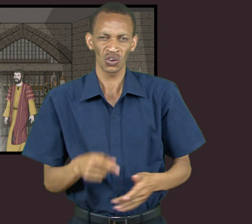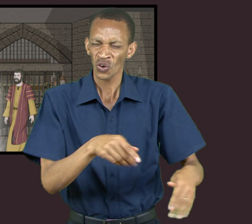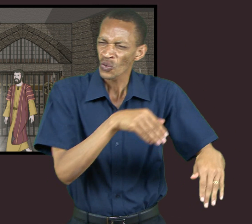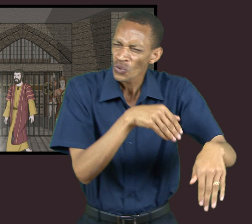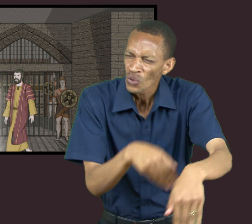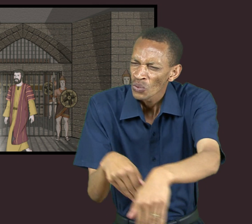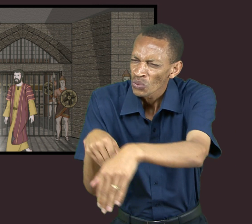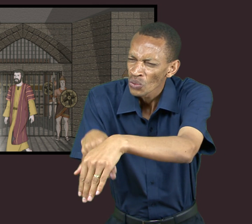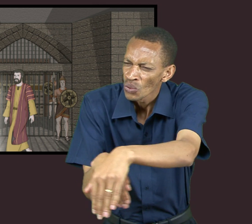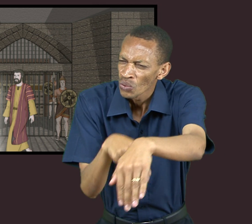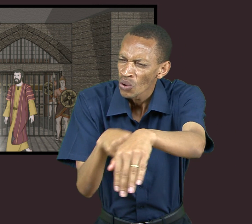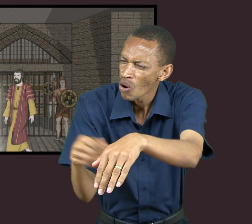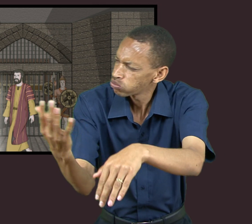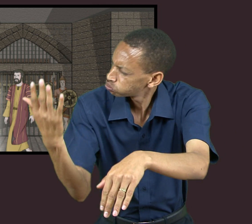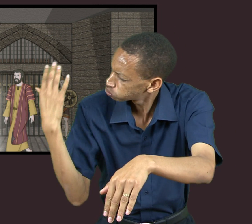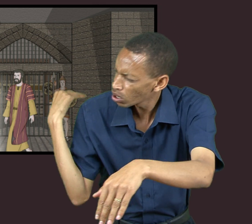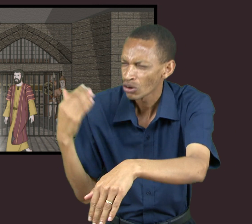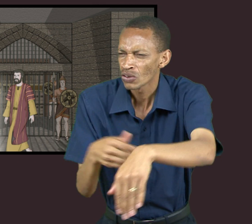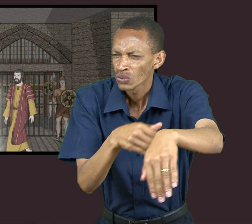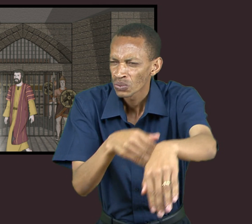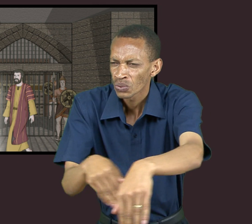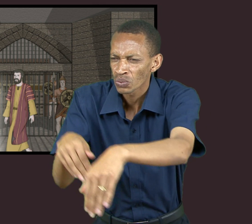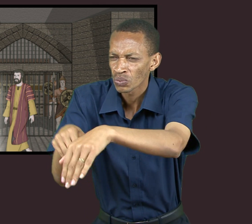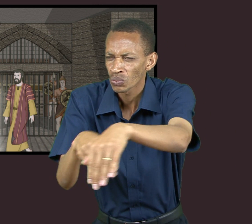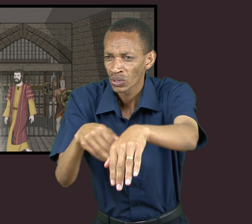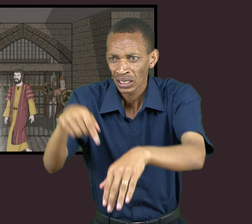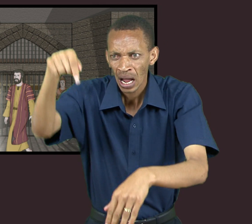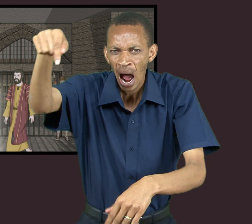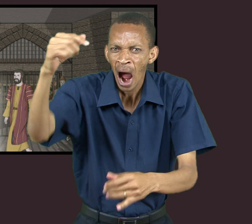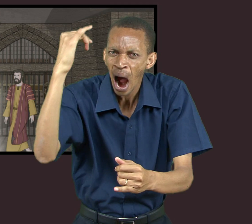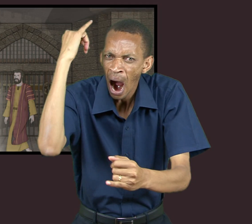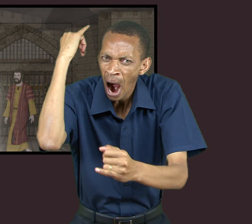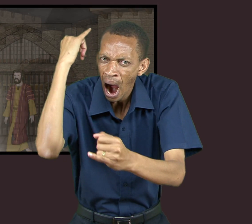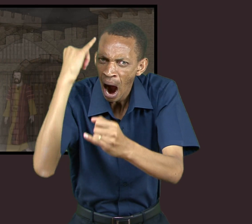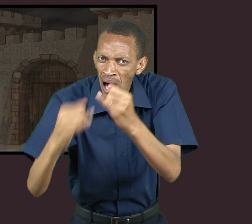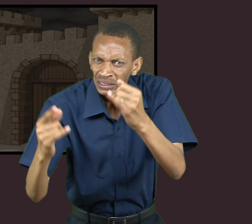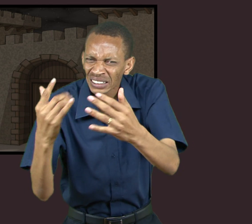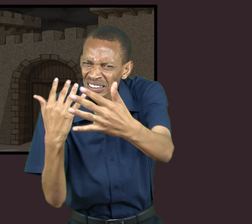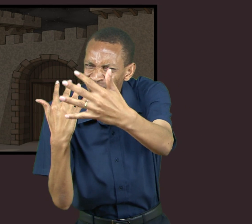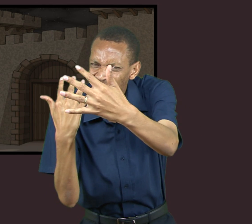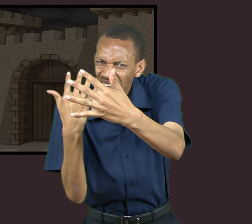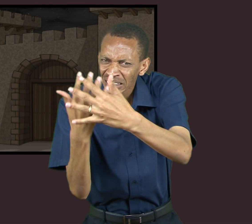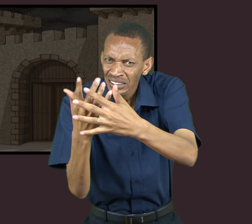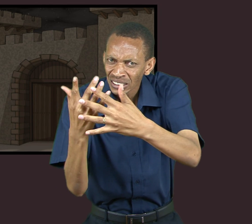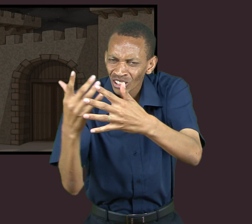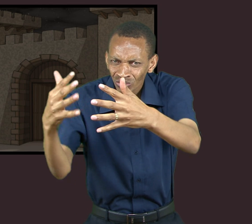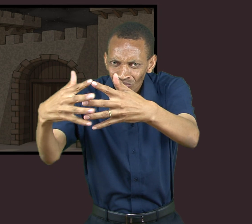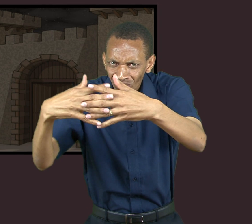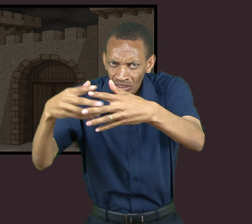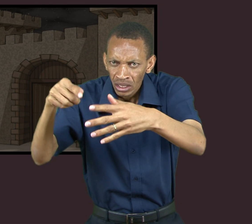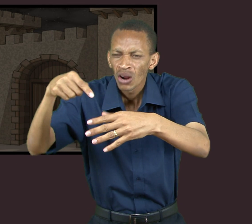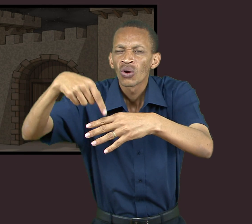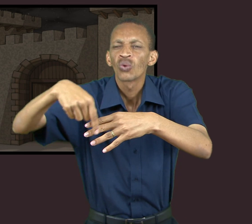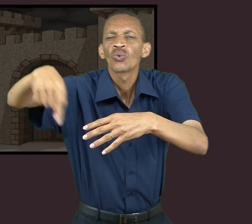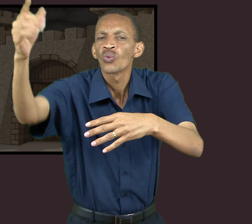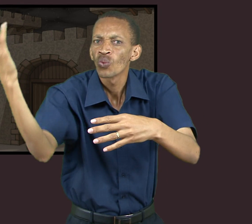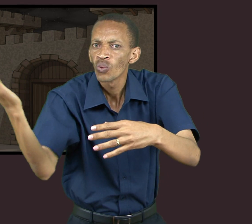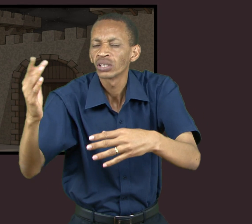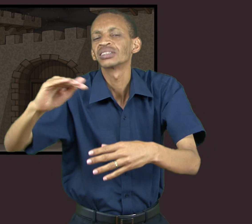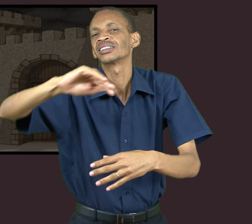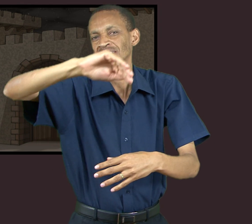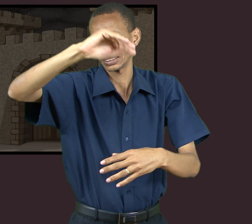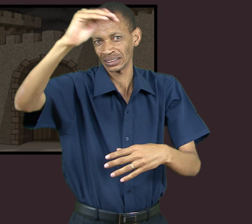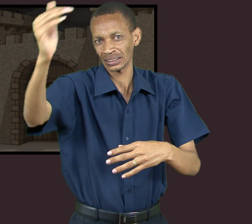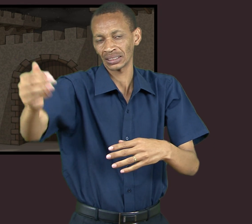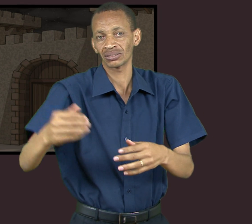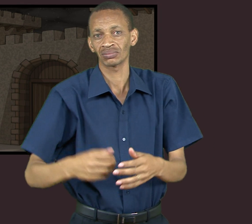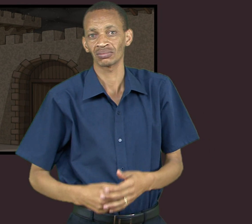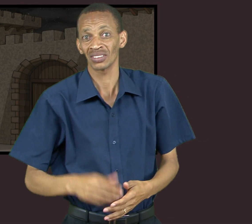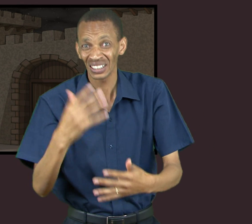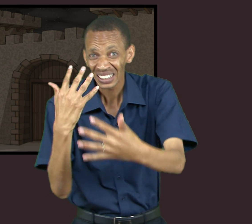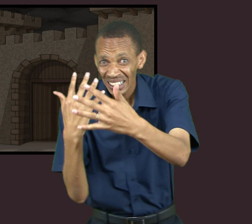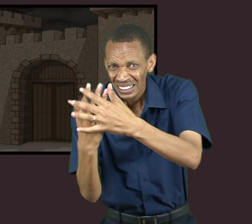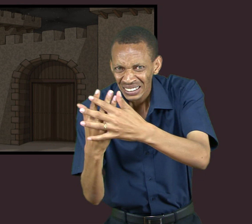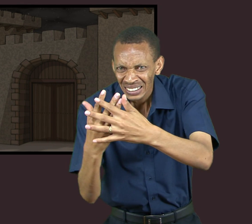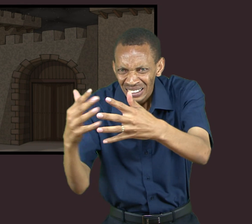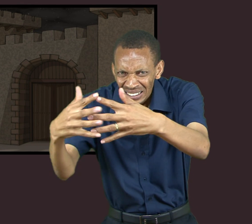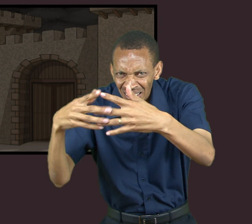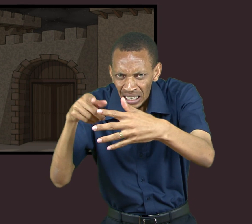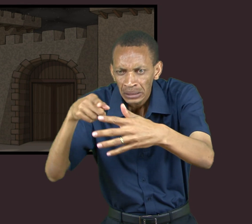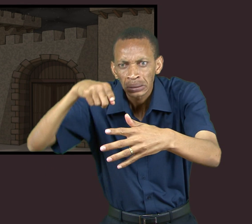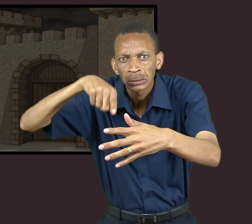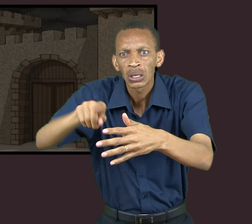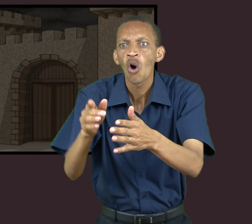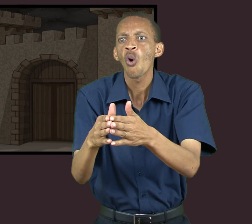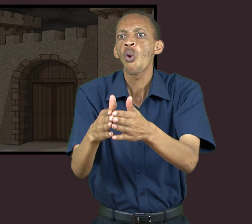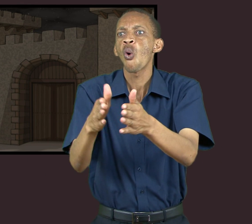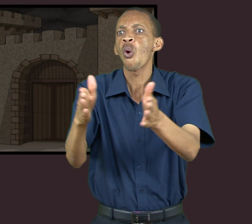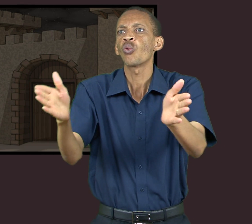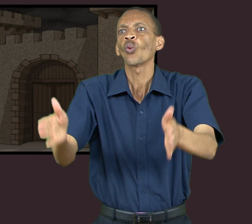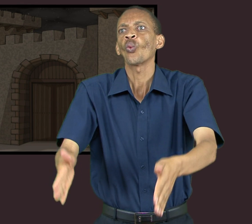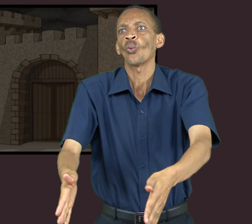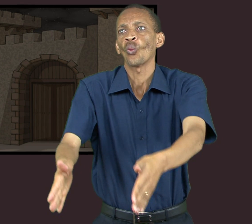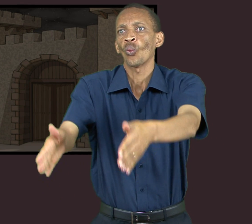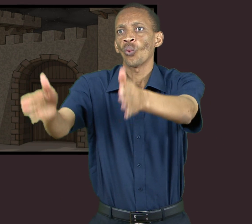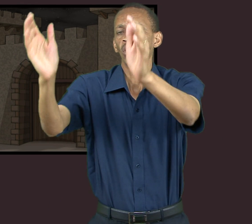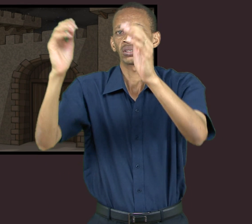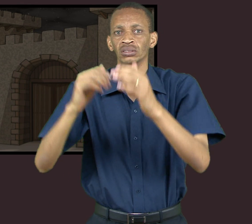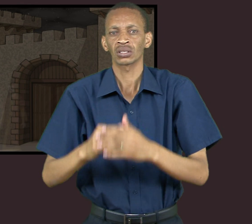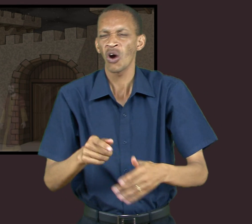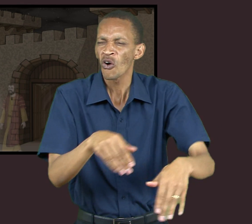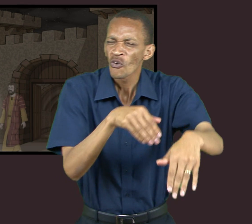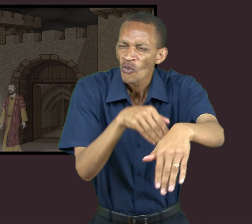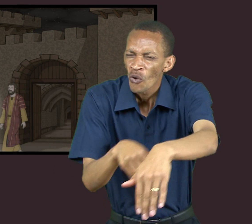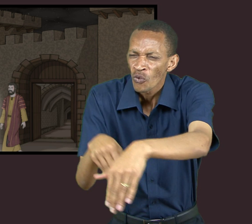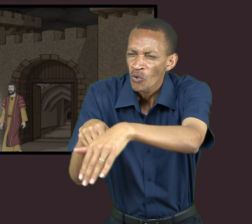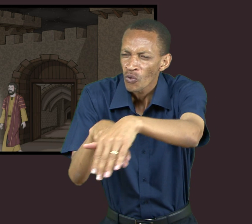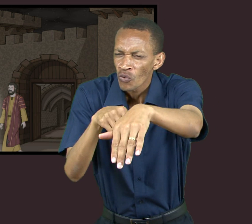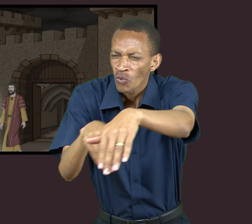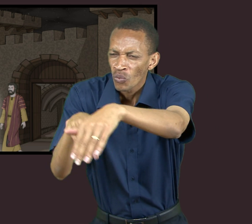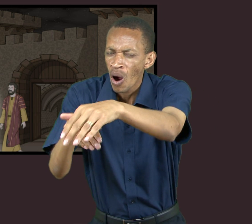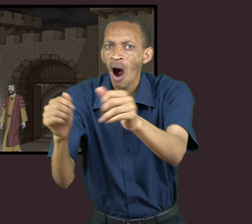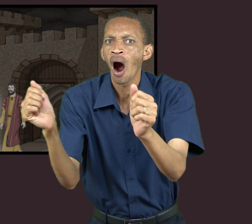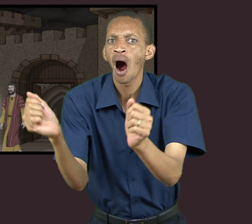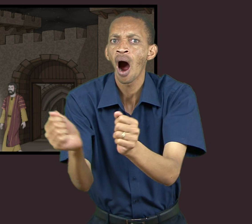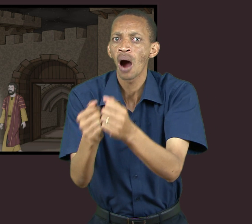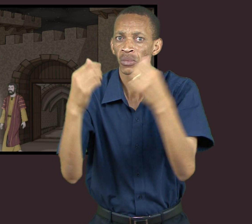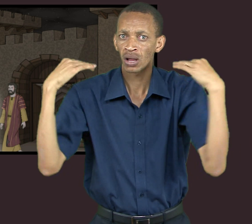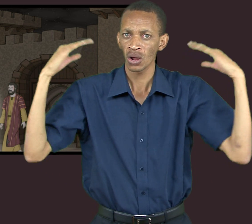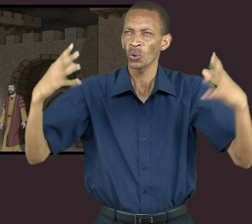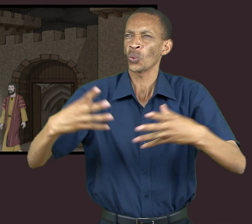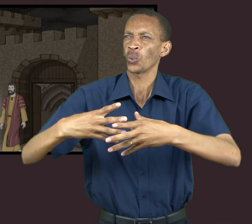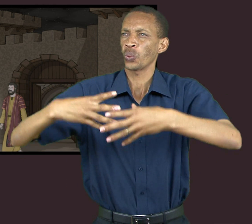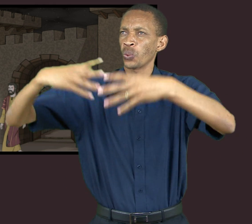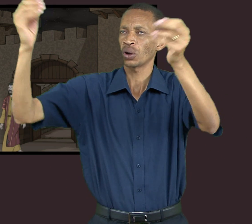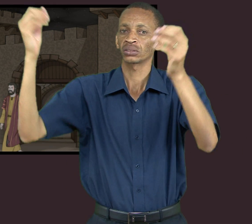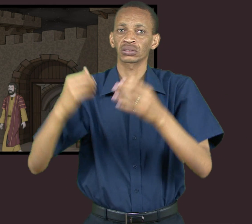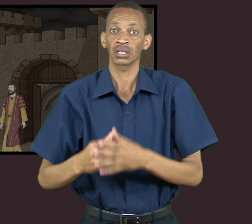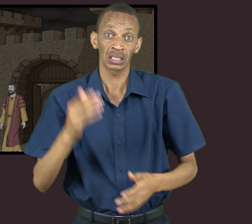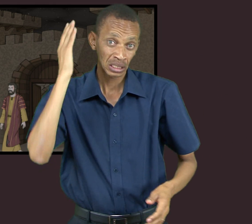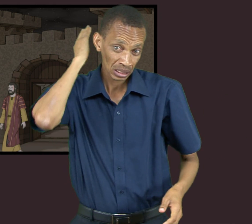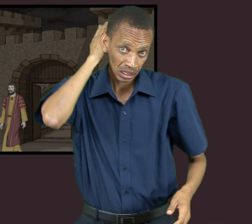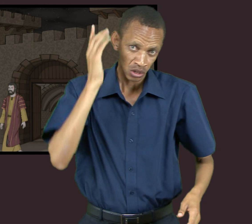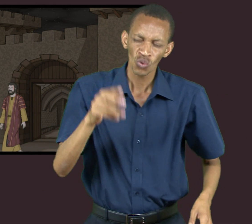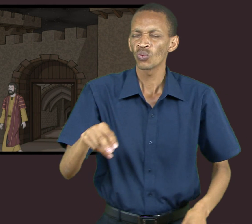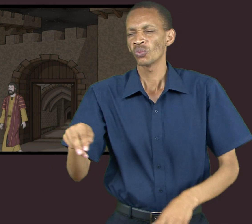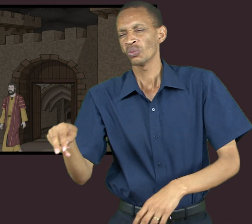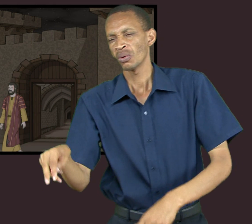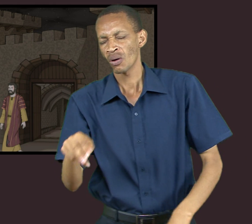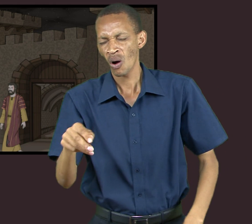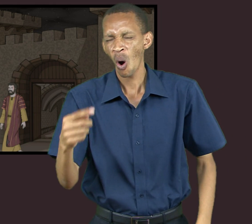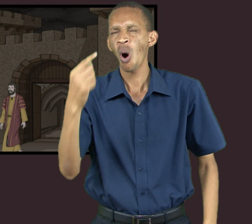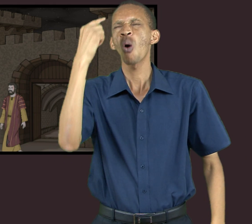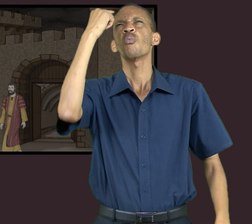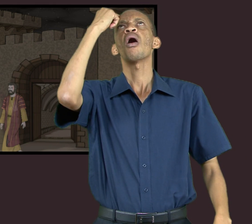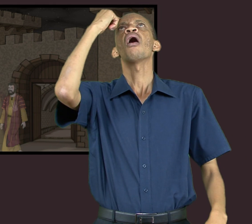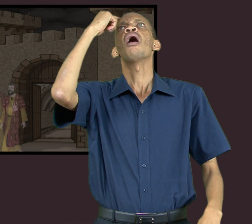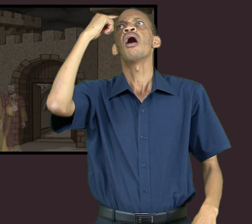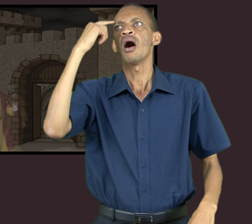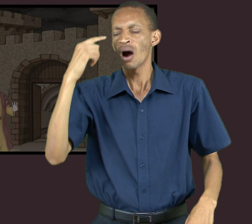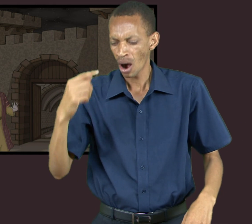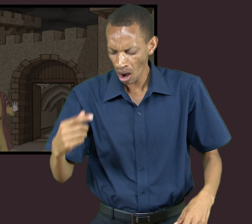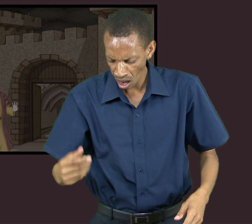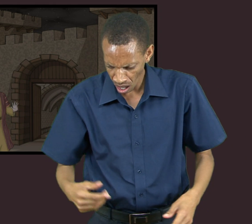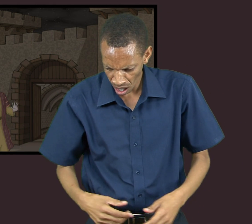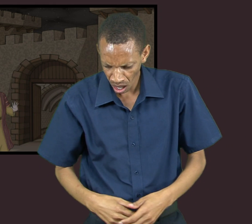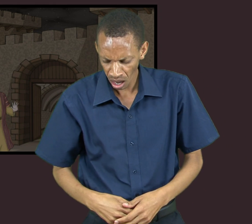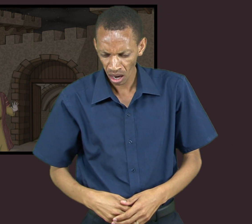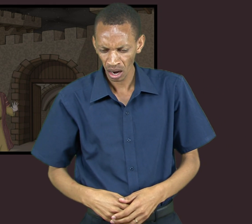When they had gone outside and walked the length of one block, the angel suddenly left him.